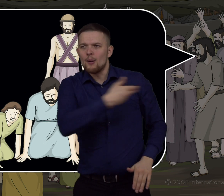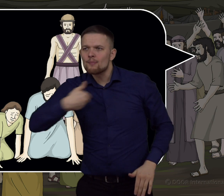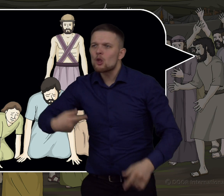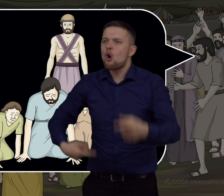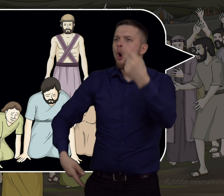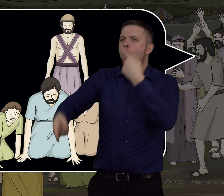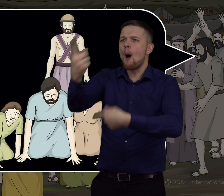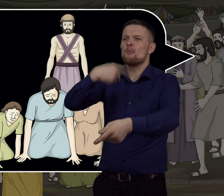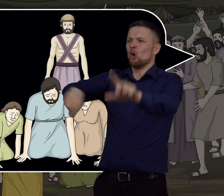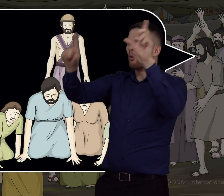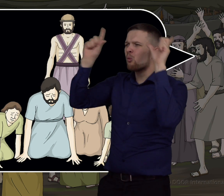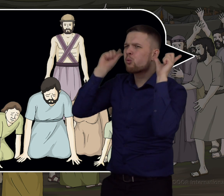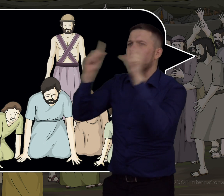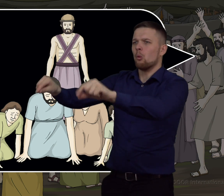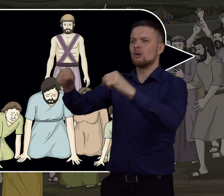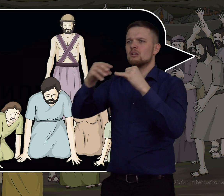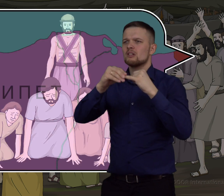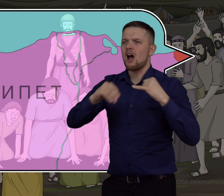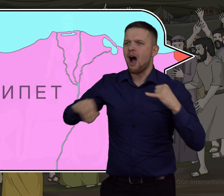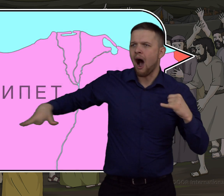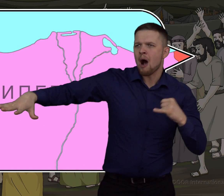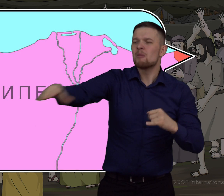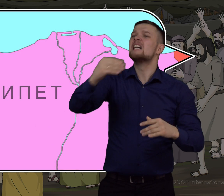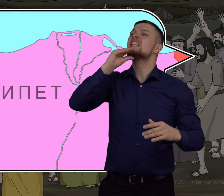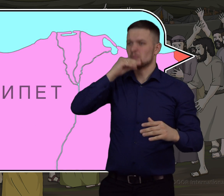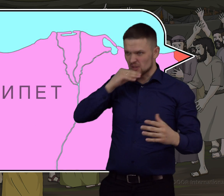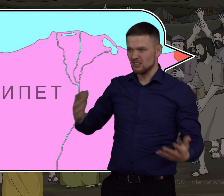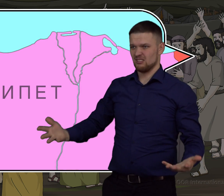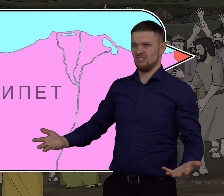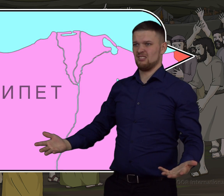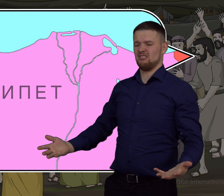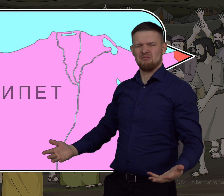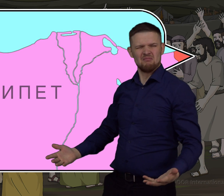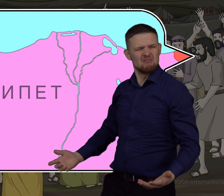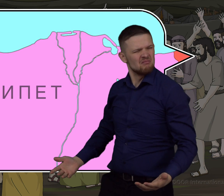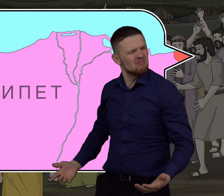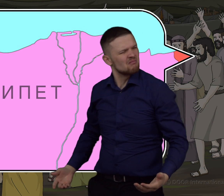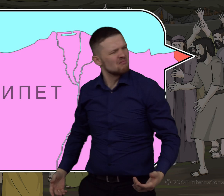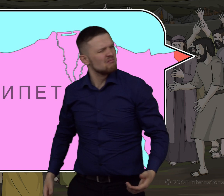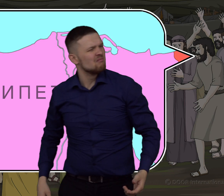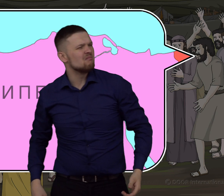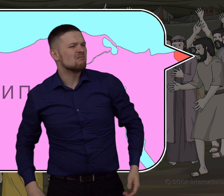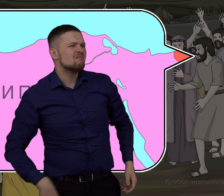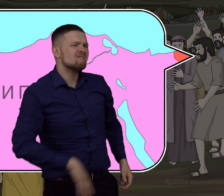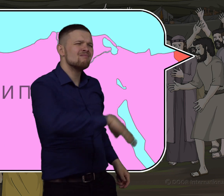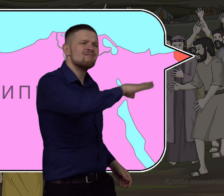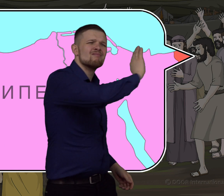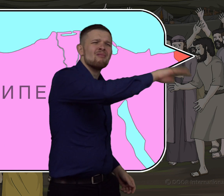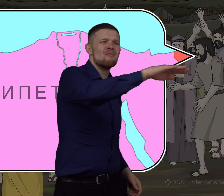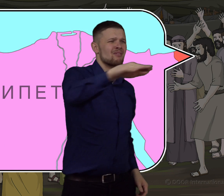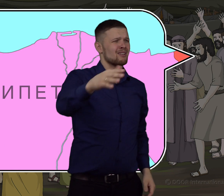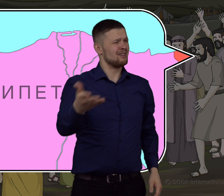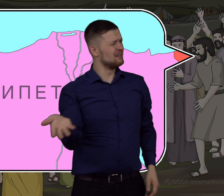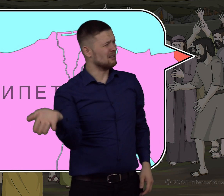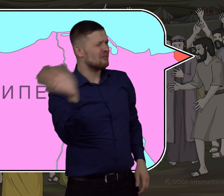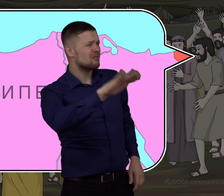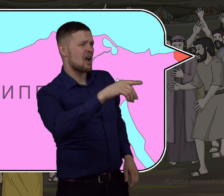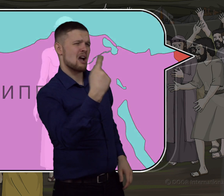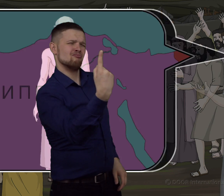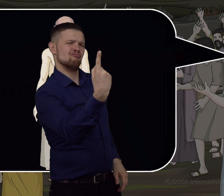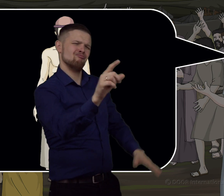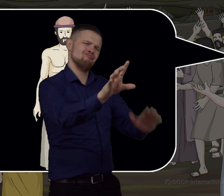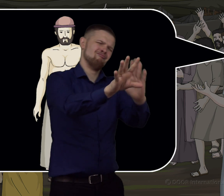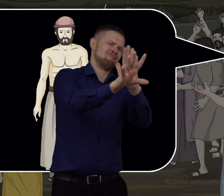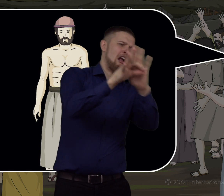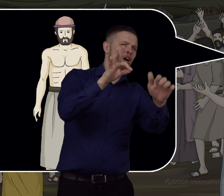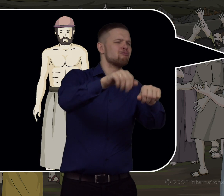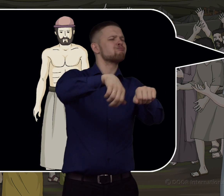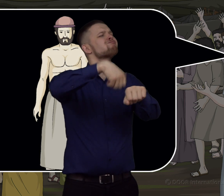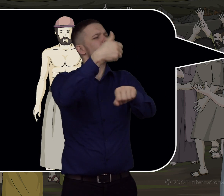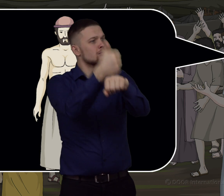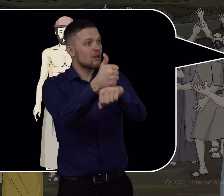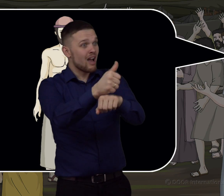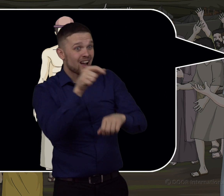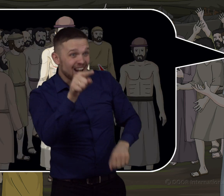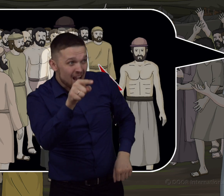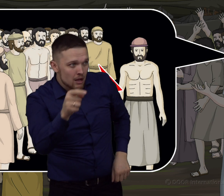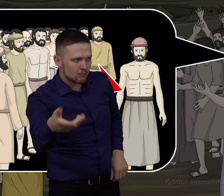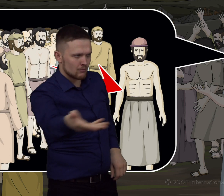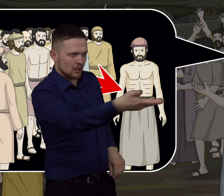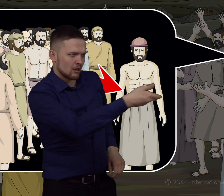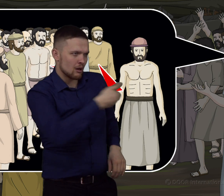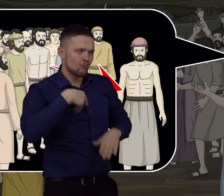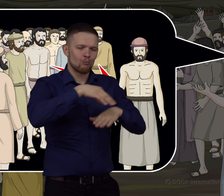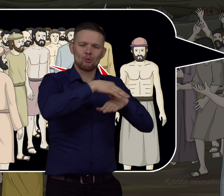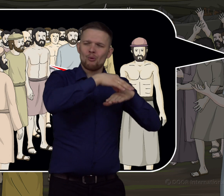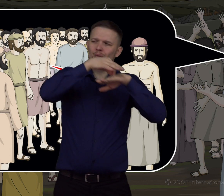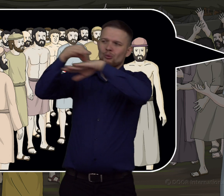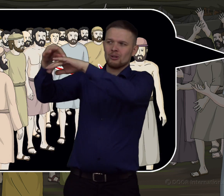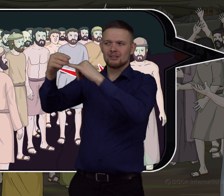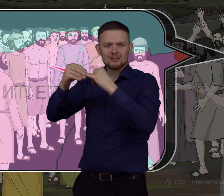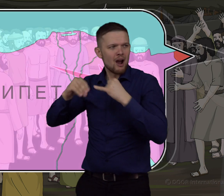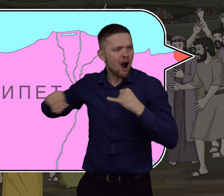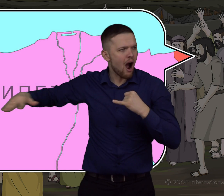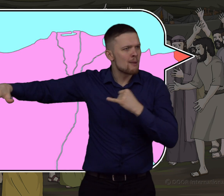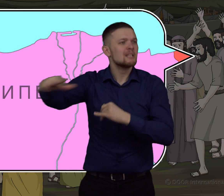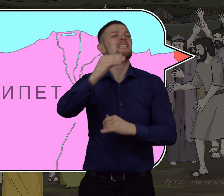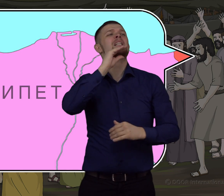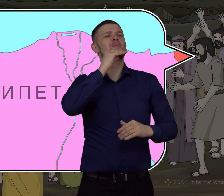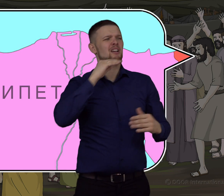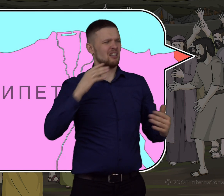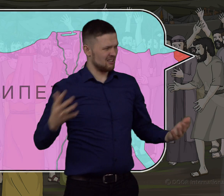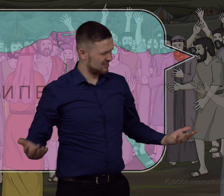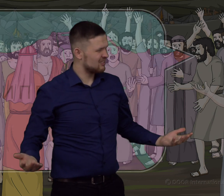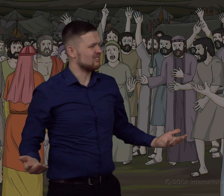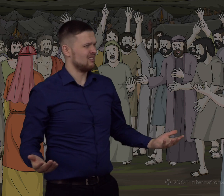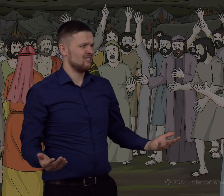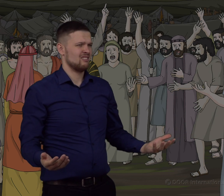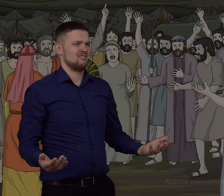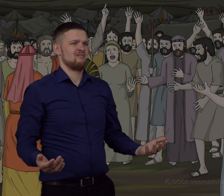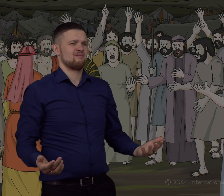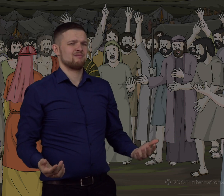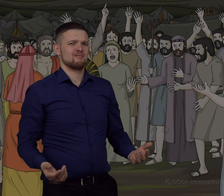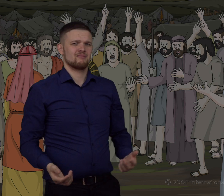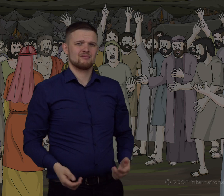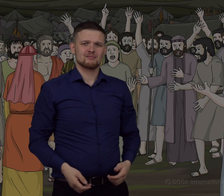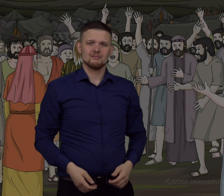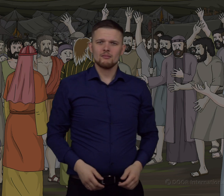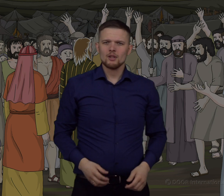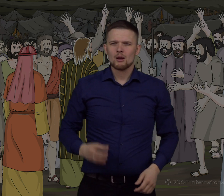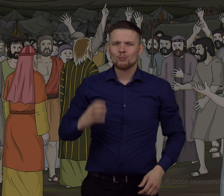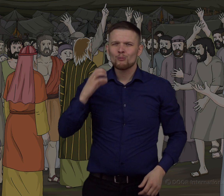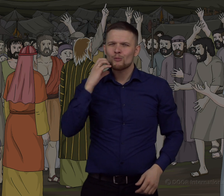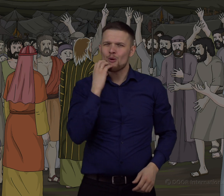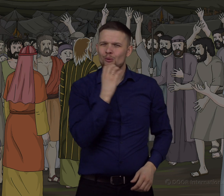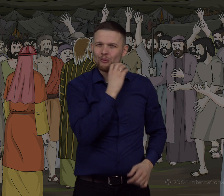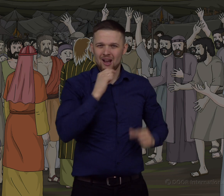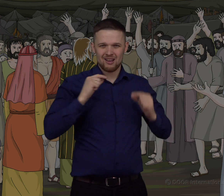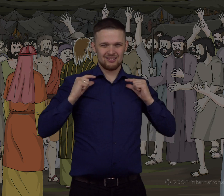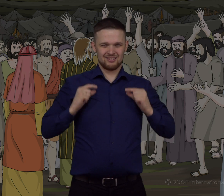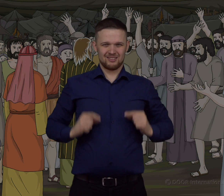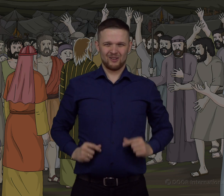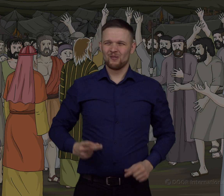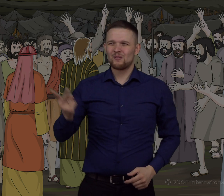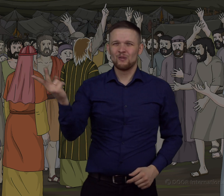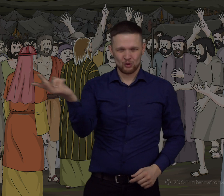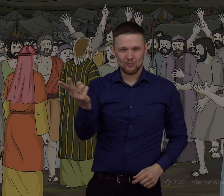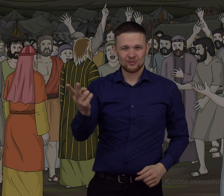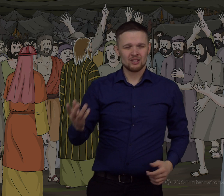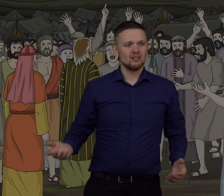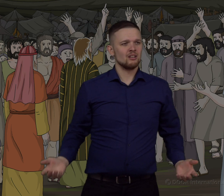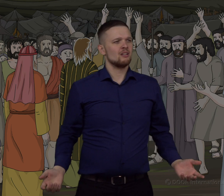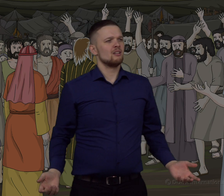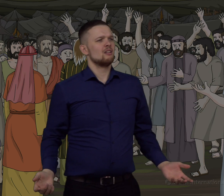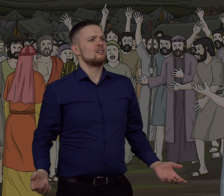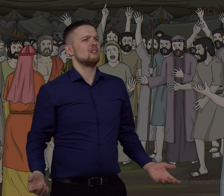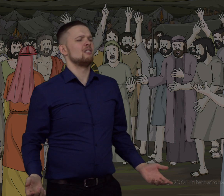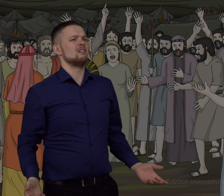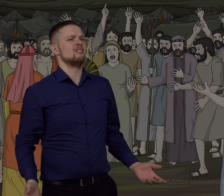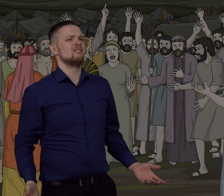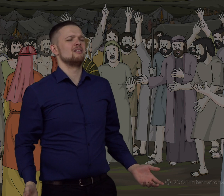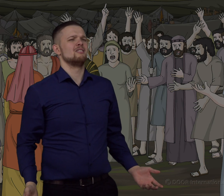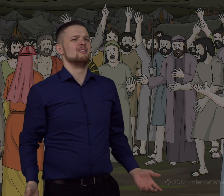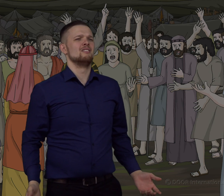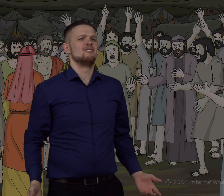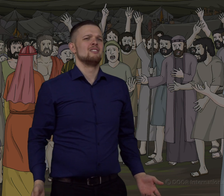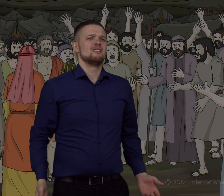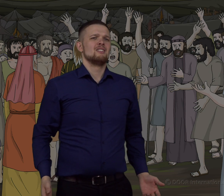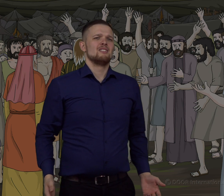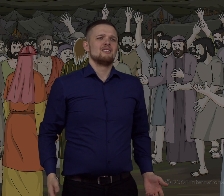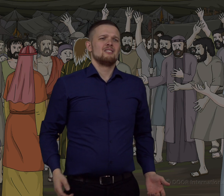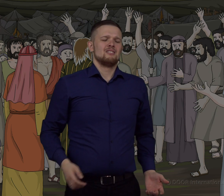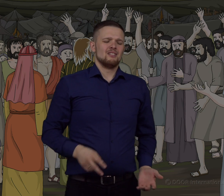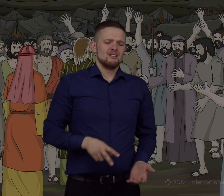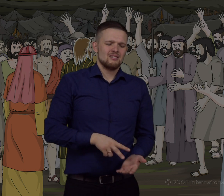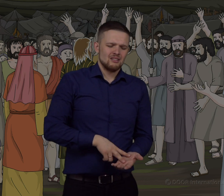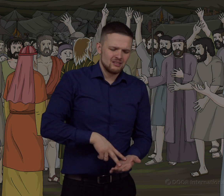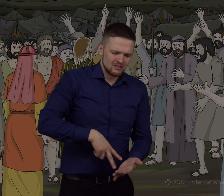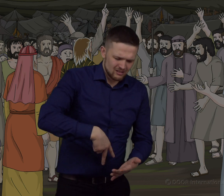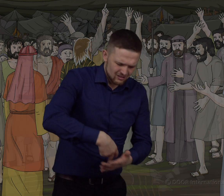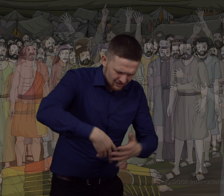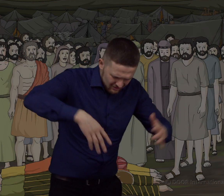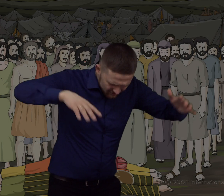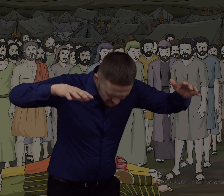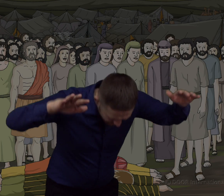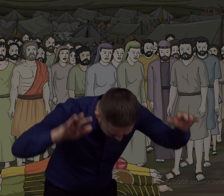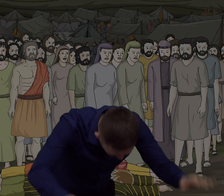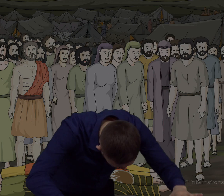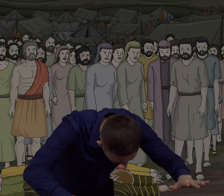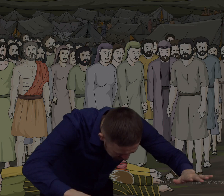Would it not be better for us to go back to Egypt?” So they said to one another, “Let us appoint a leader and return to Egypt.”